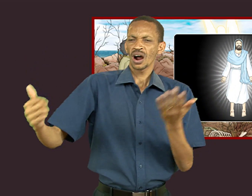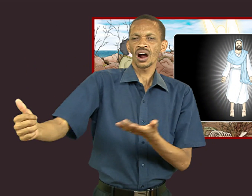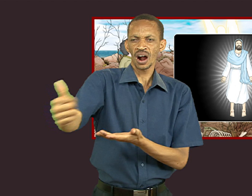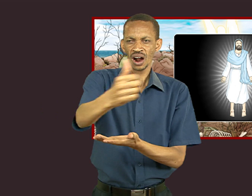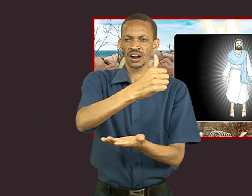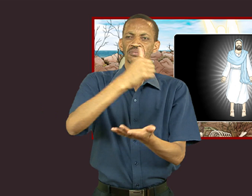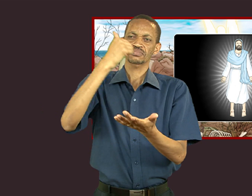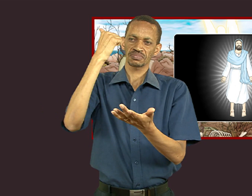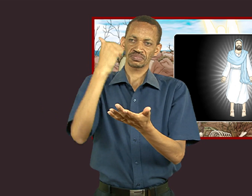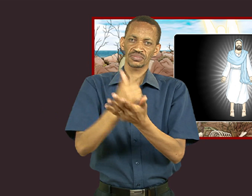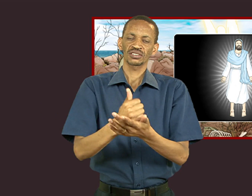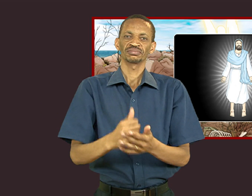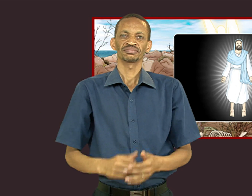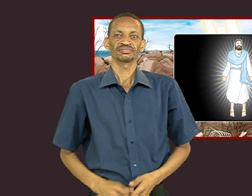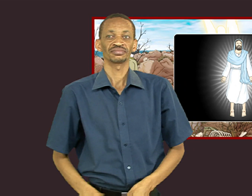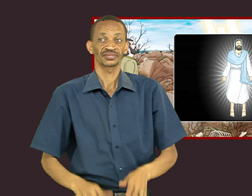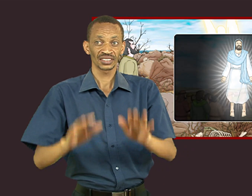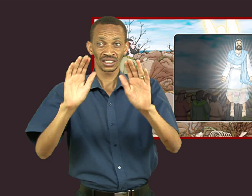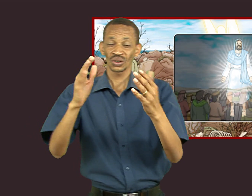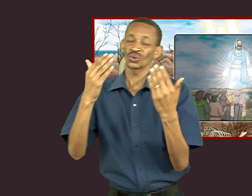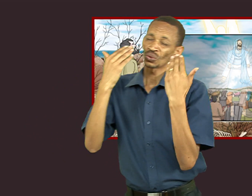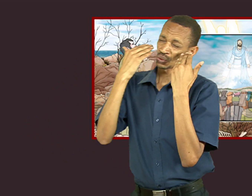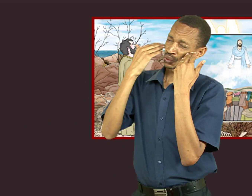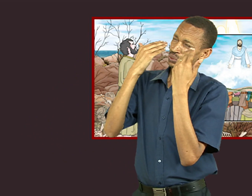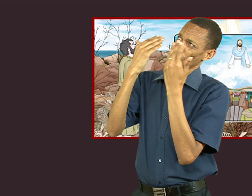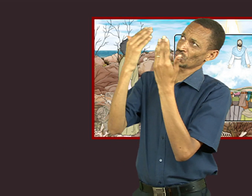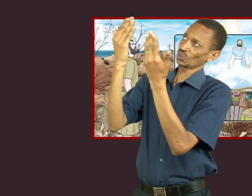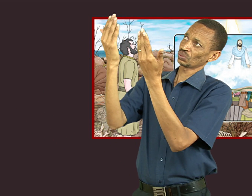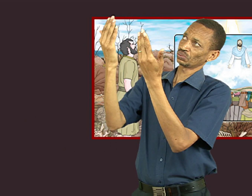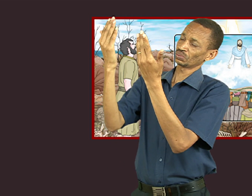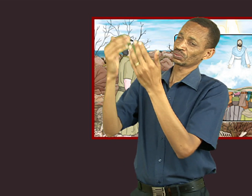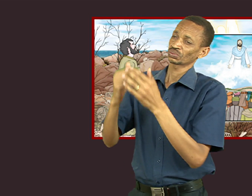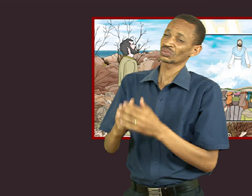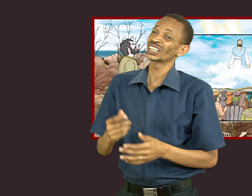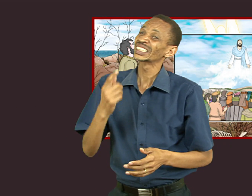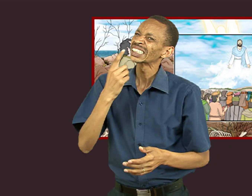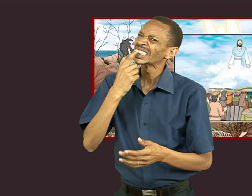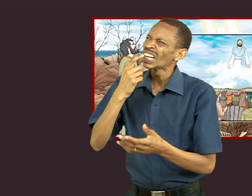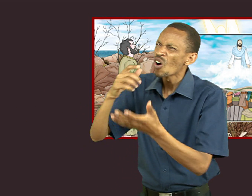Amen.